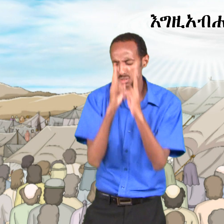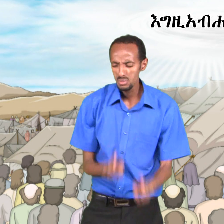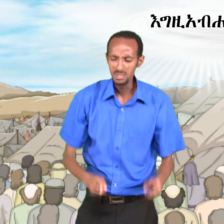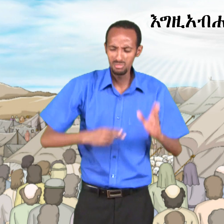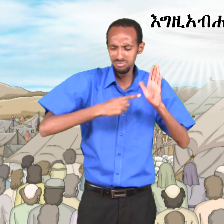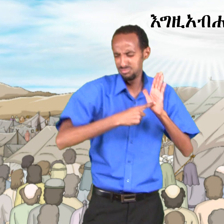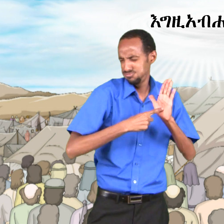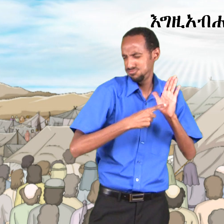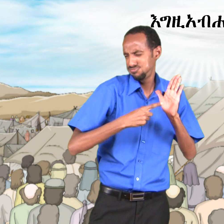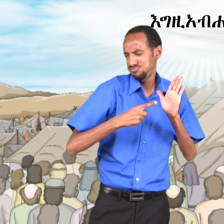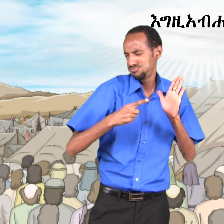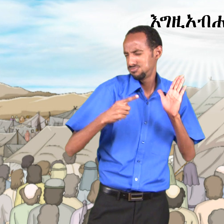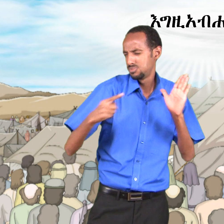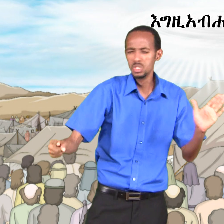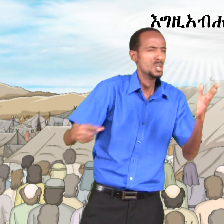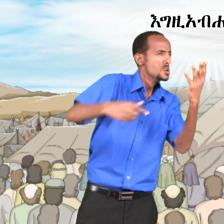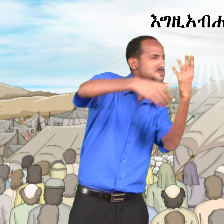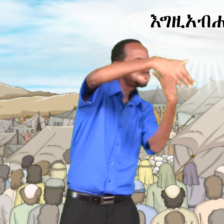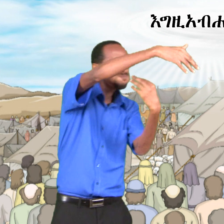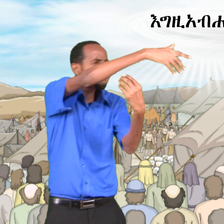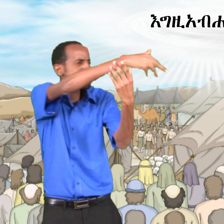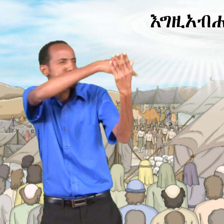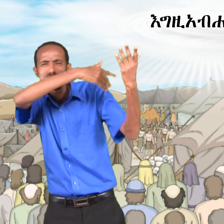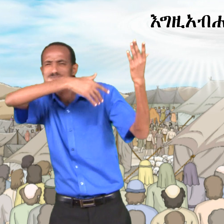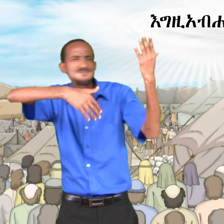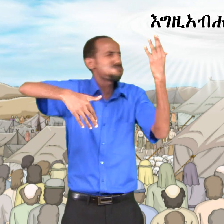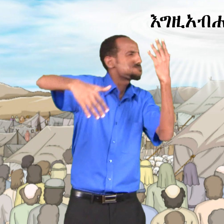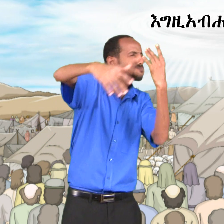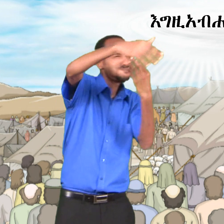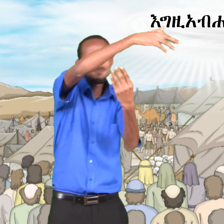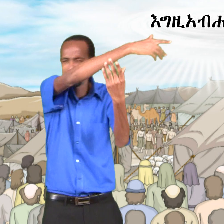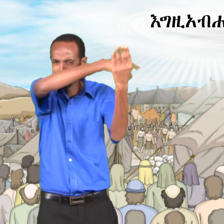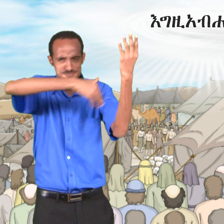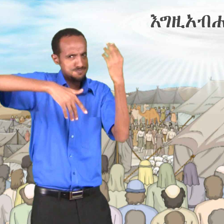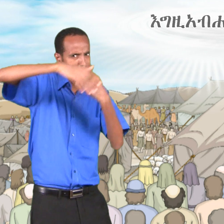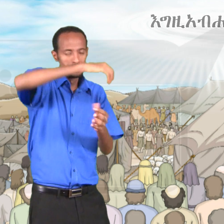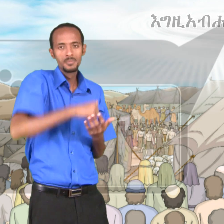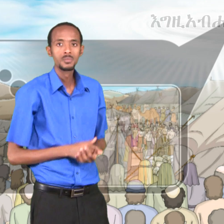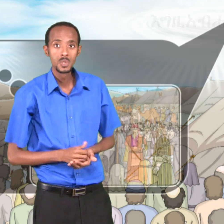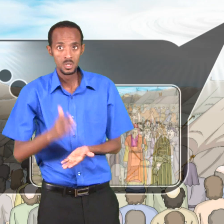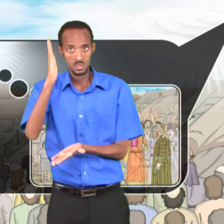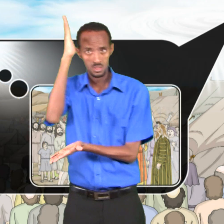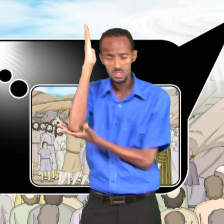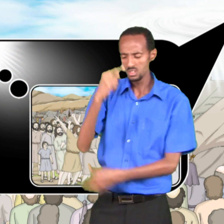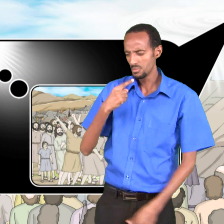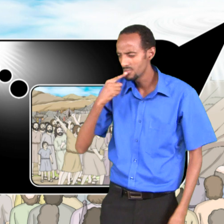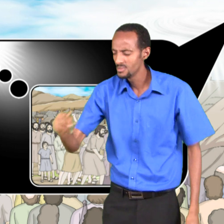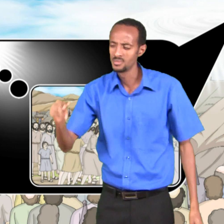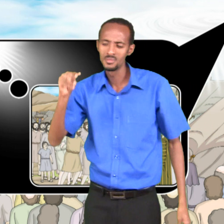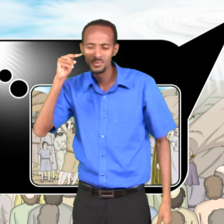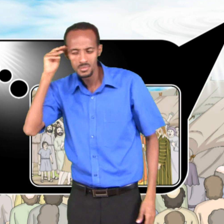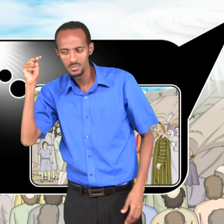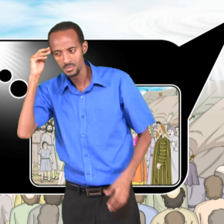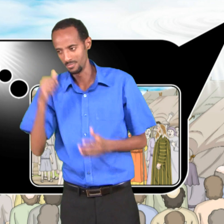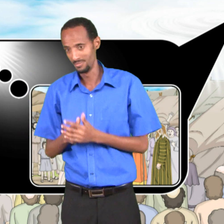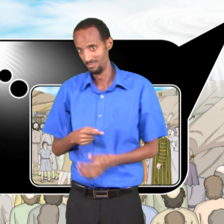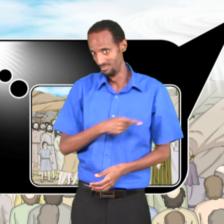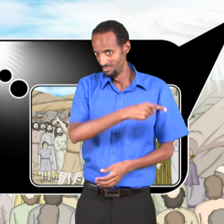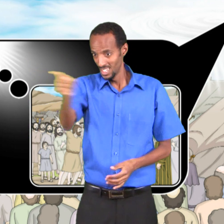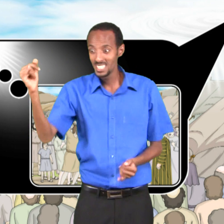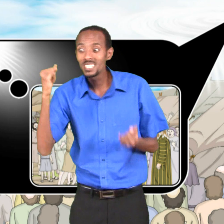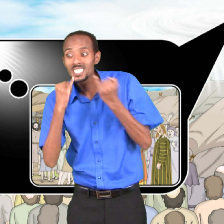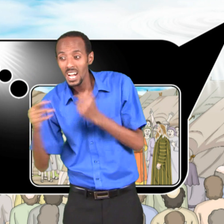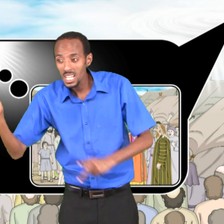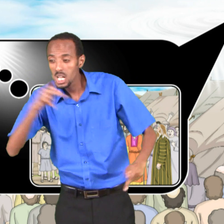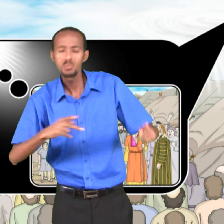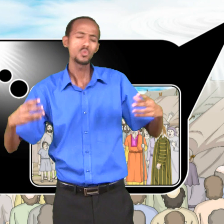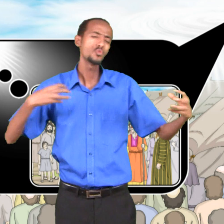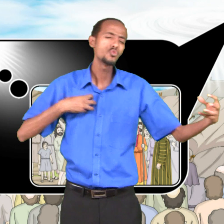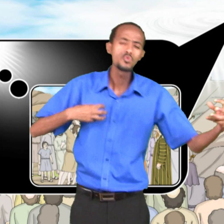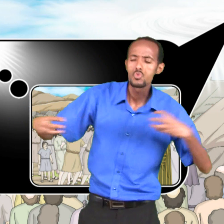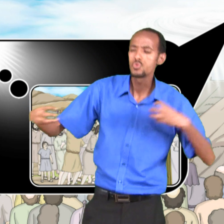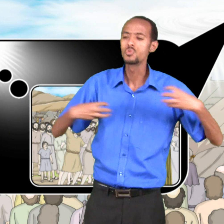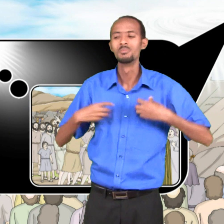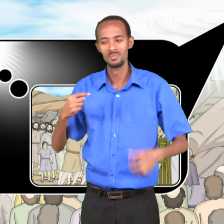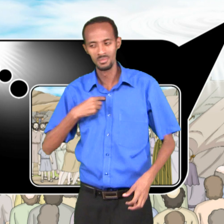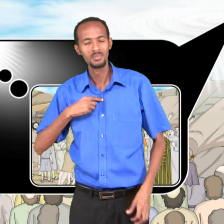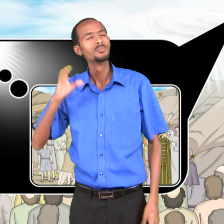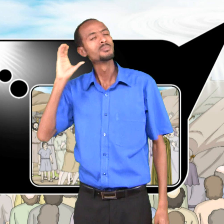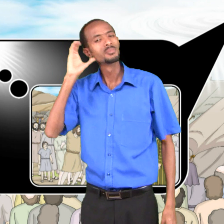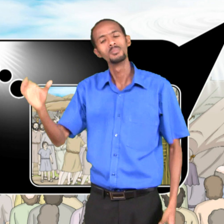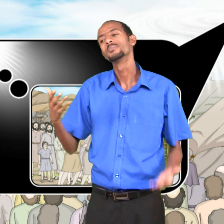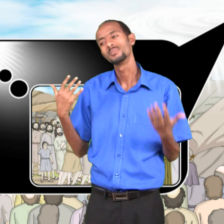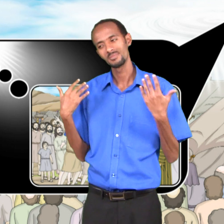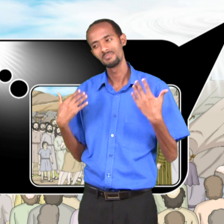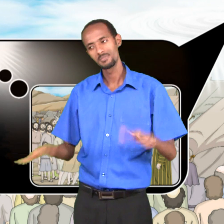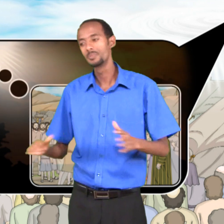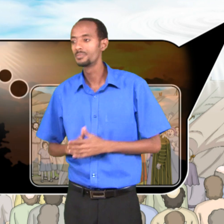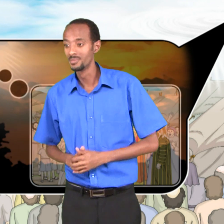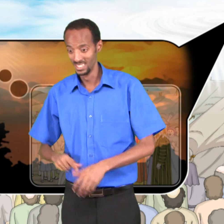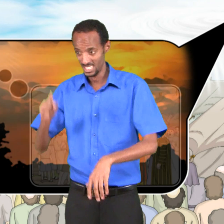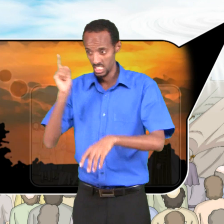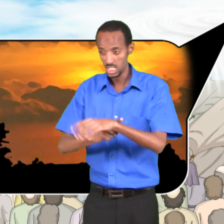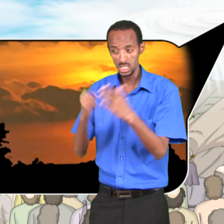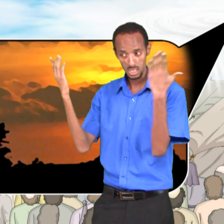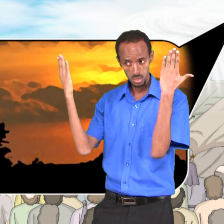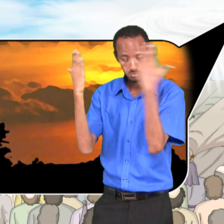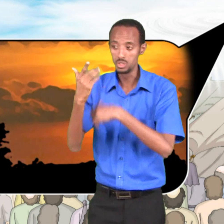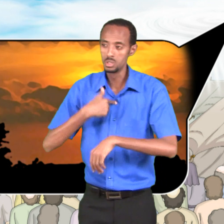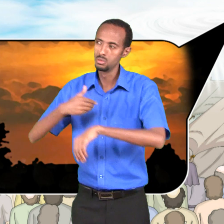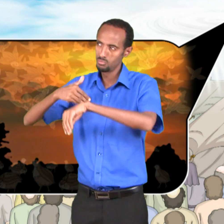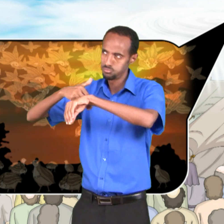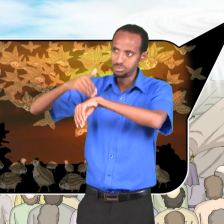Then the LORD said to Moses, “I have heard the grumbling of the Israelites.